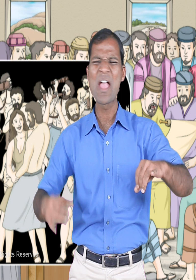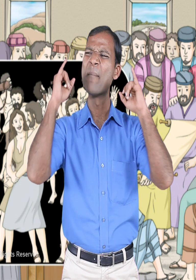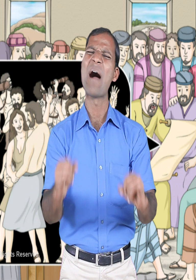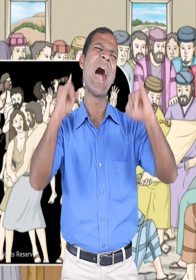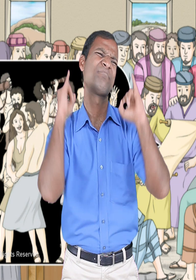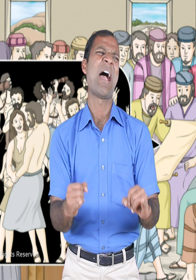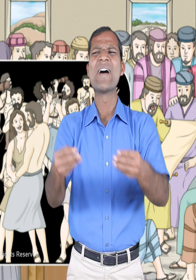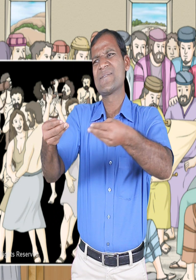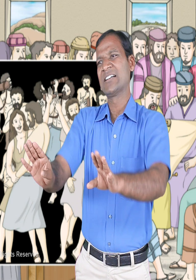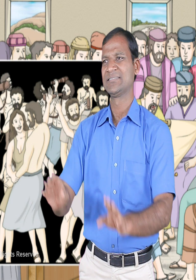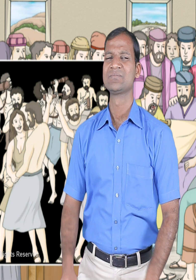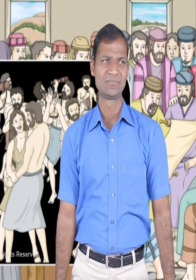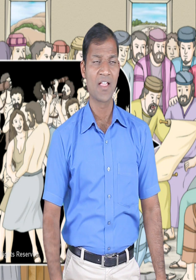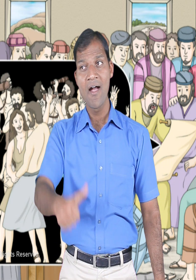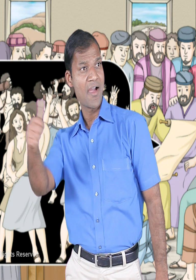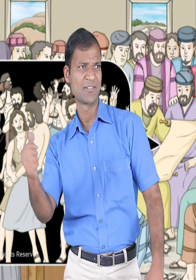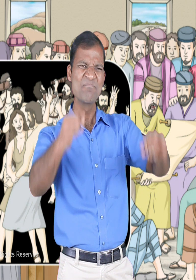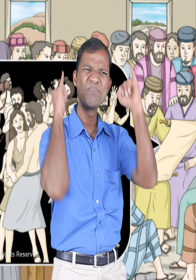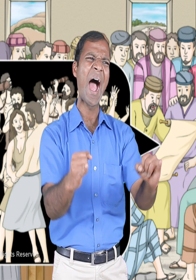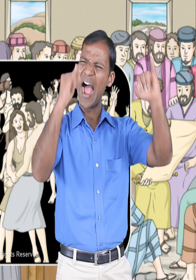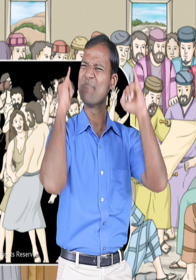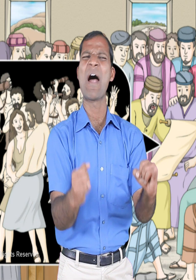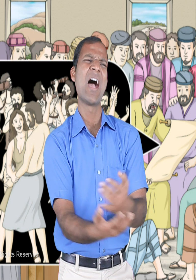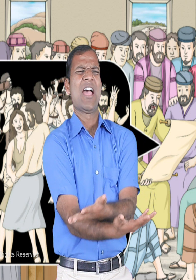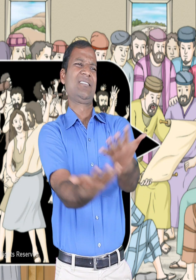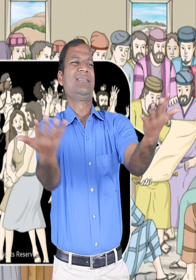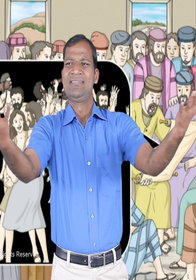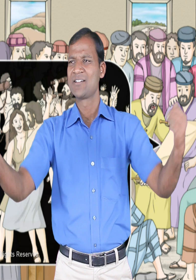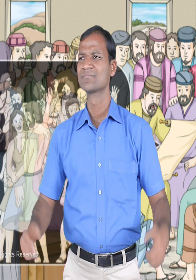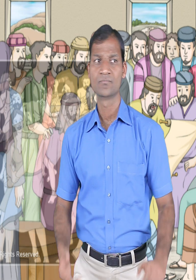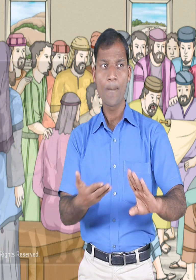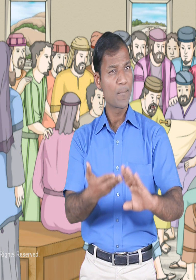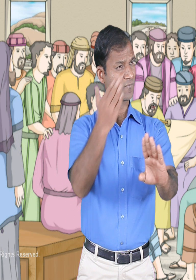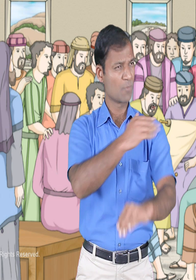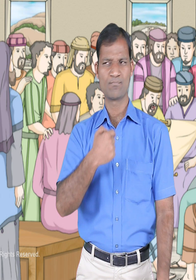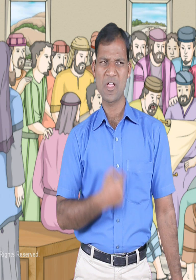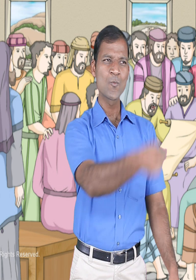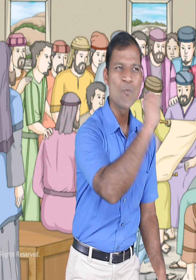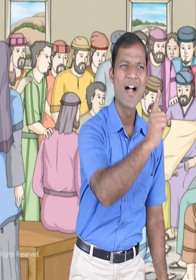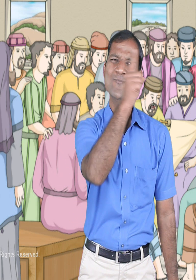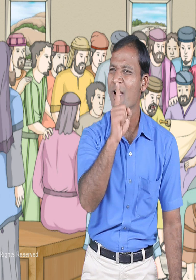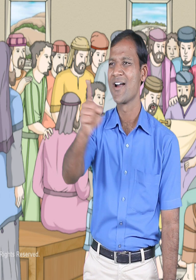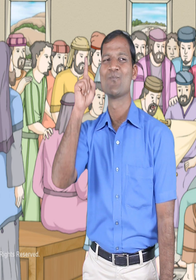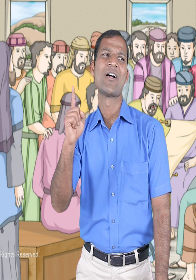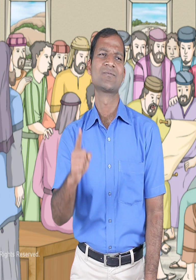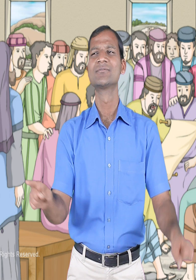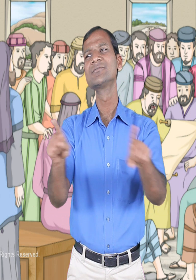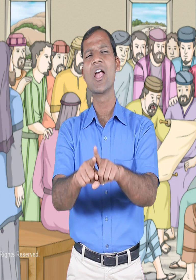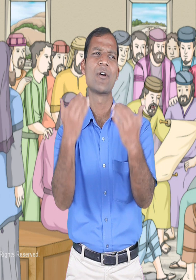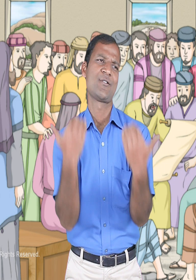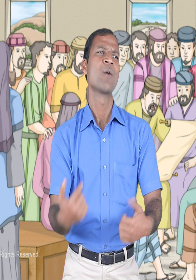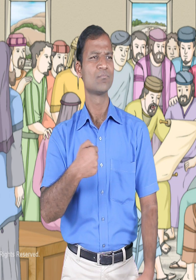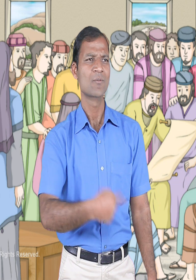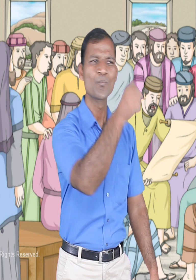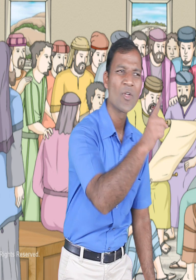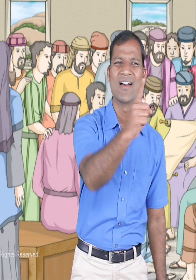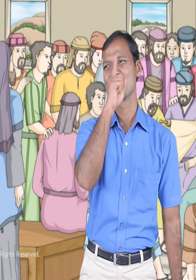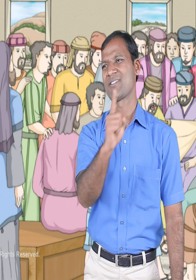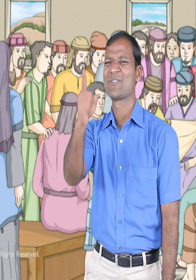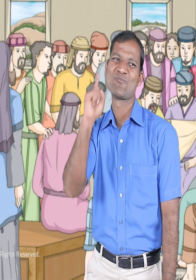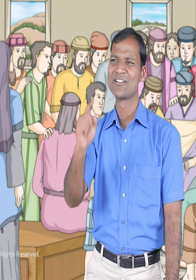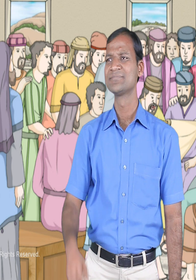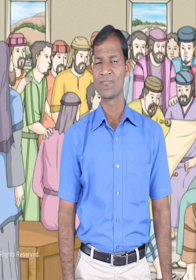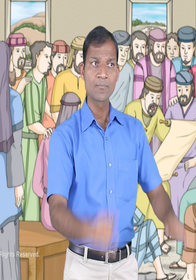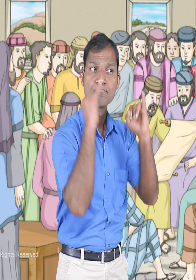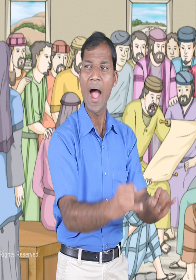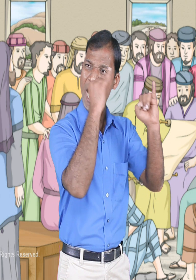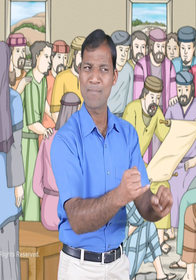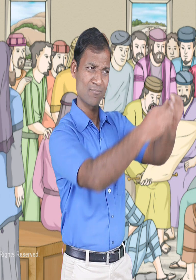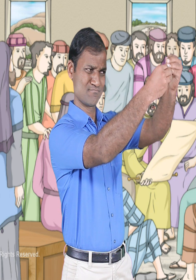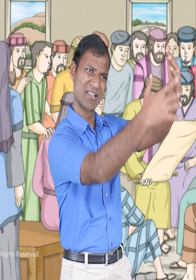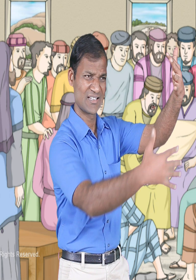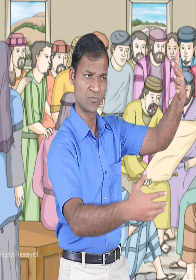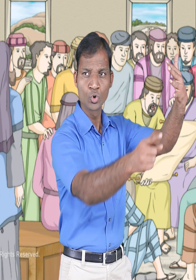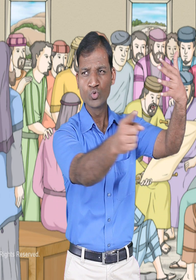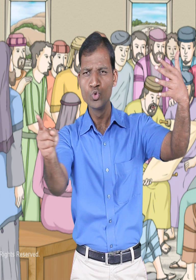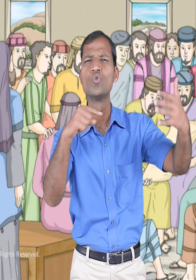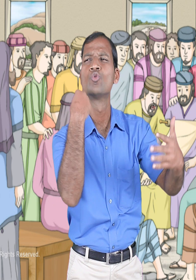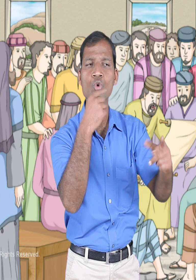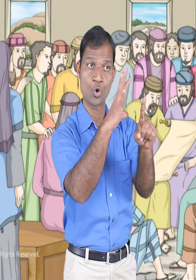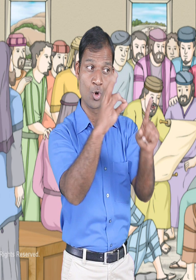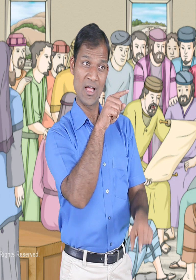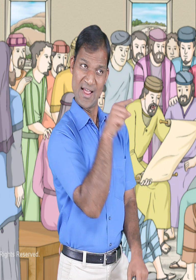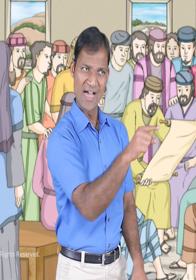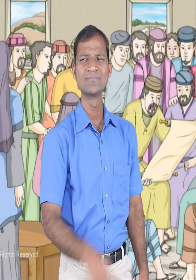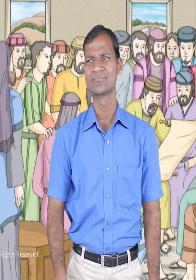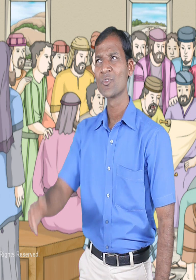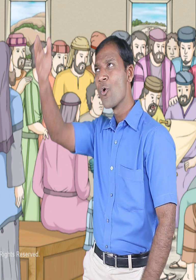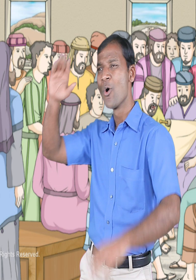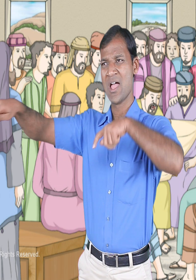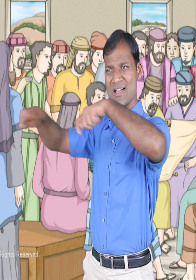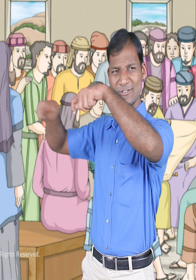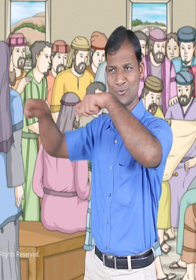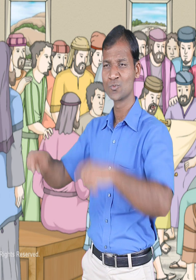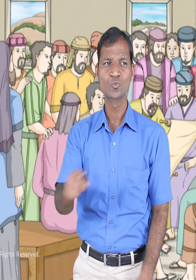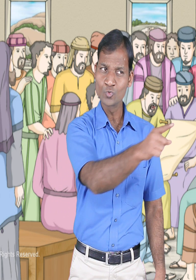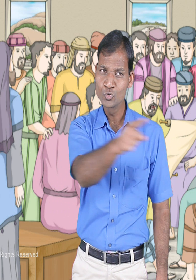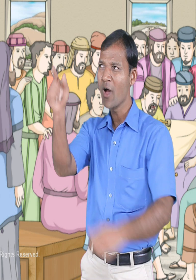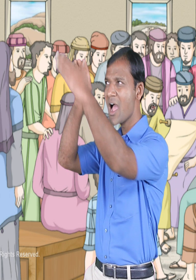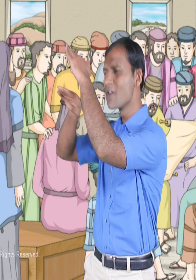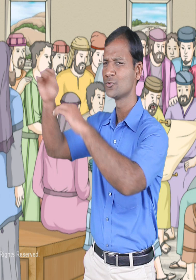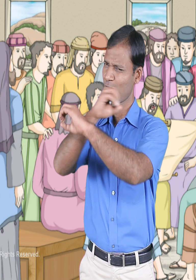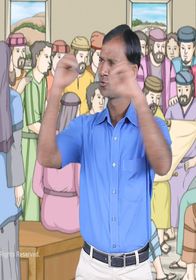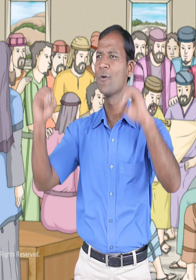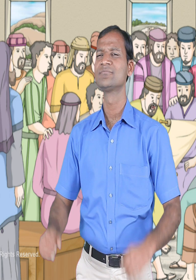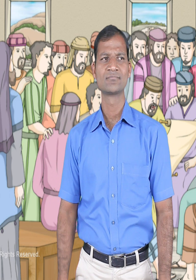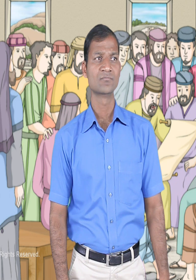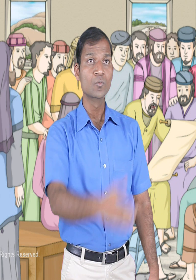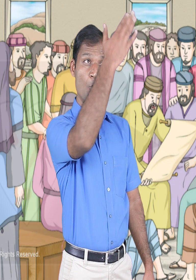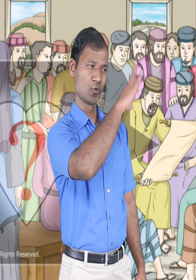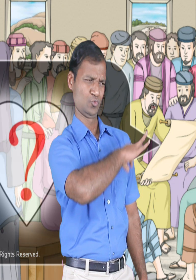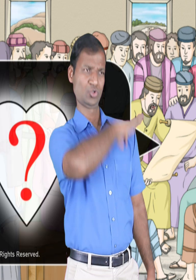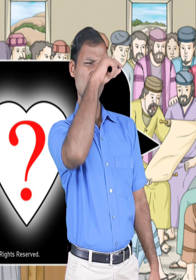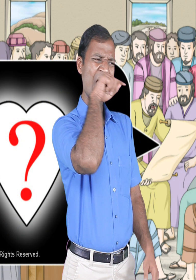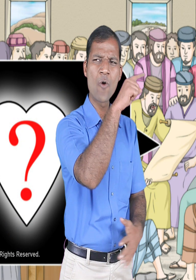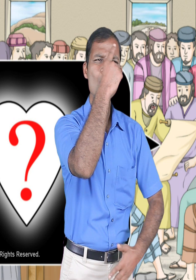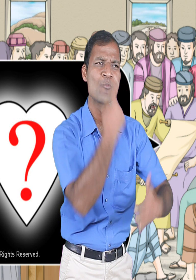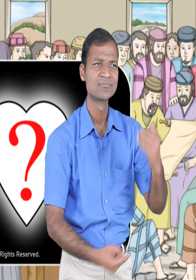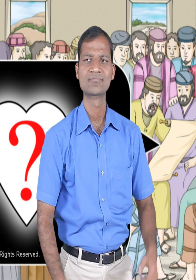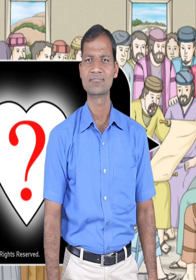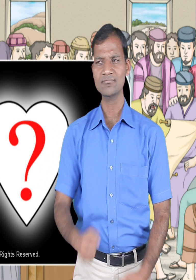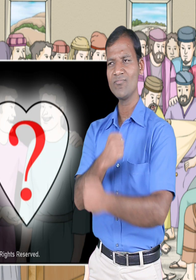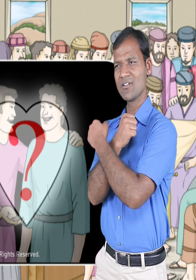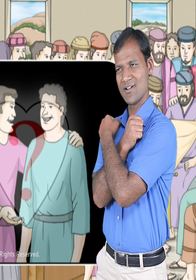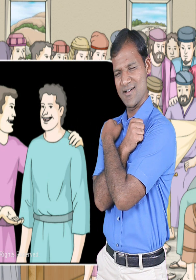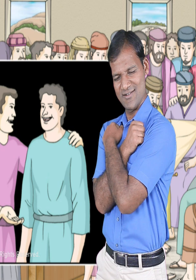I warn you, as I did before, that those who practice such things will not inherit the kingdom of God.